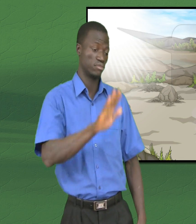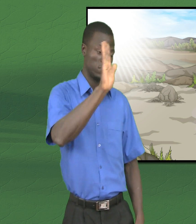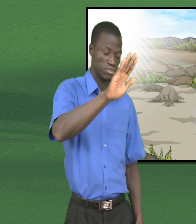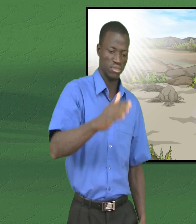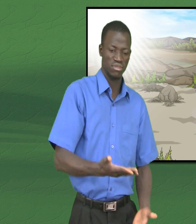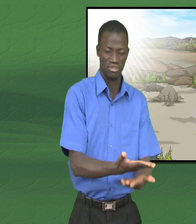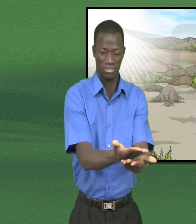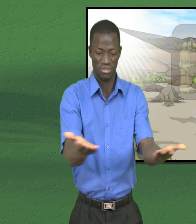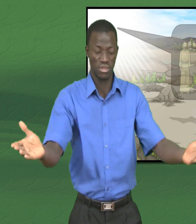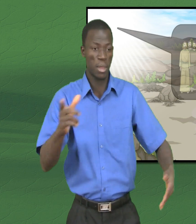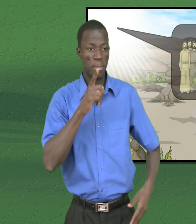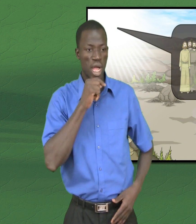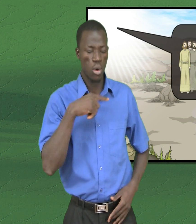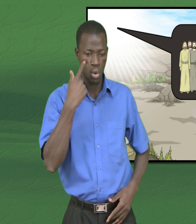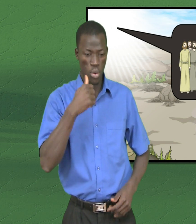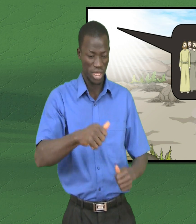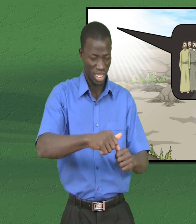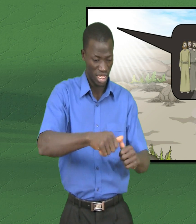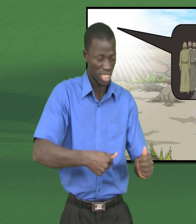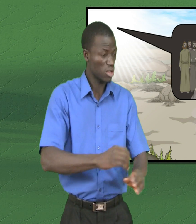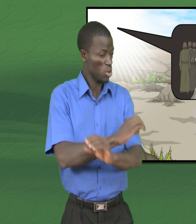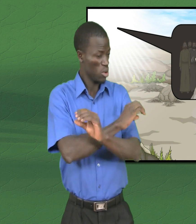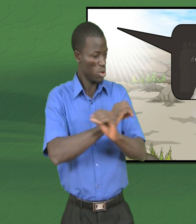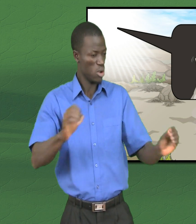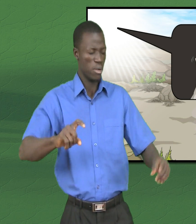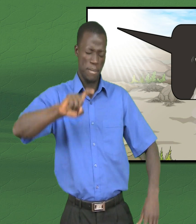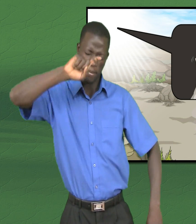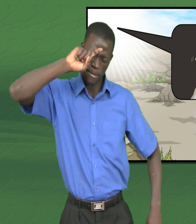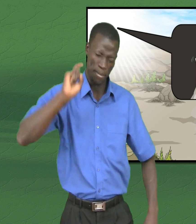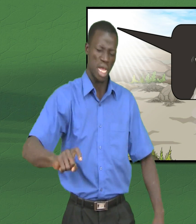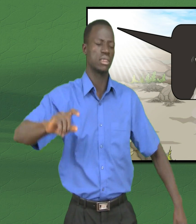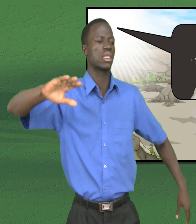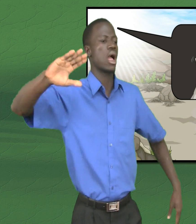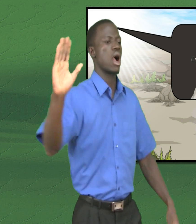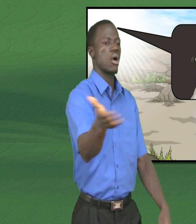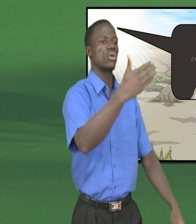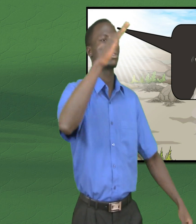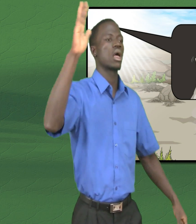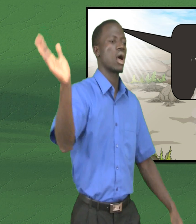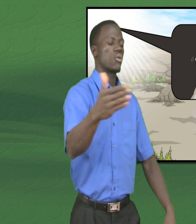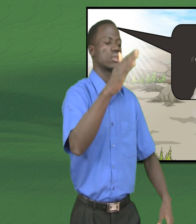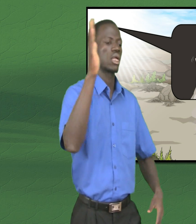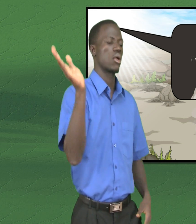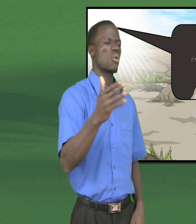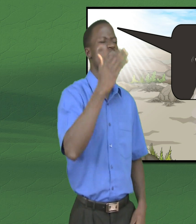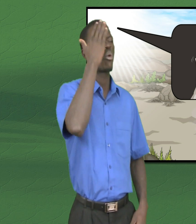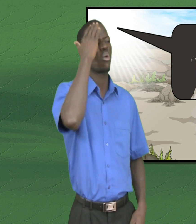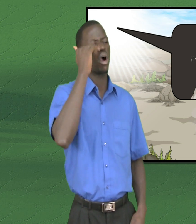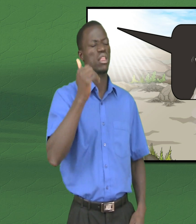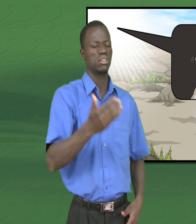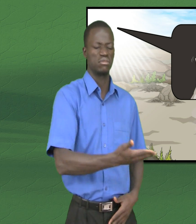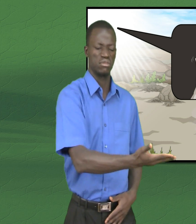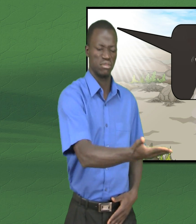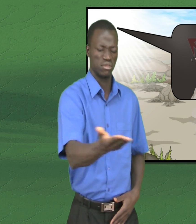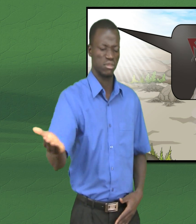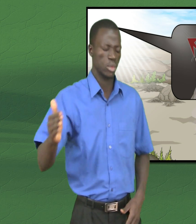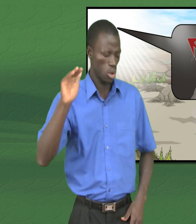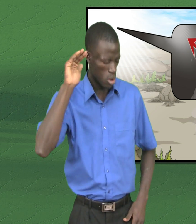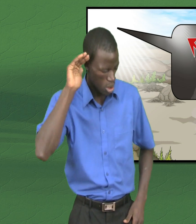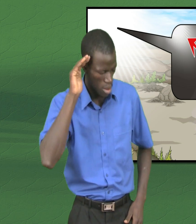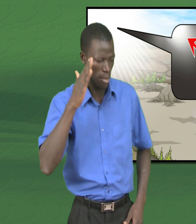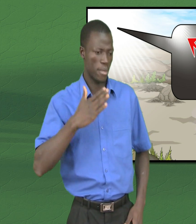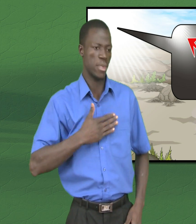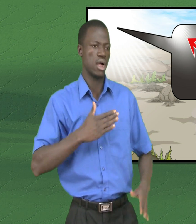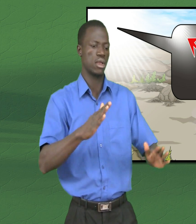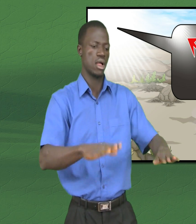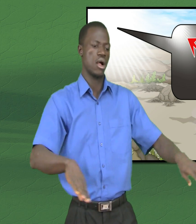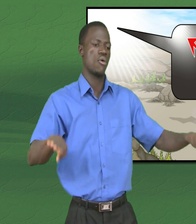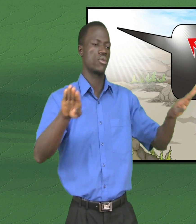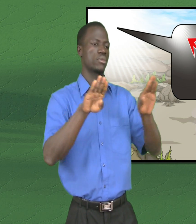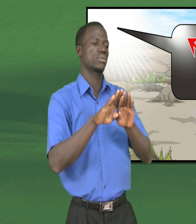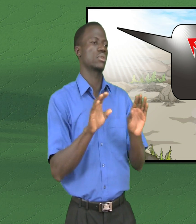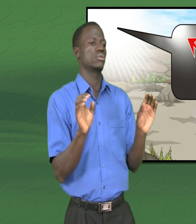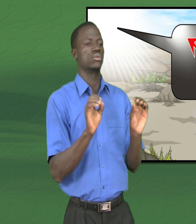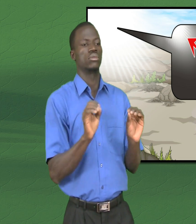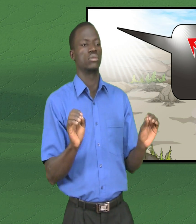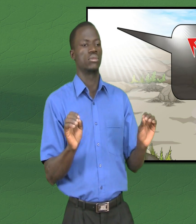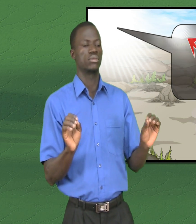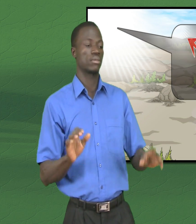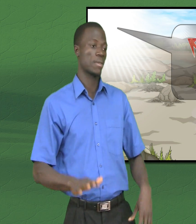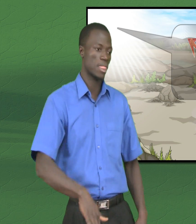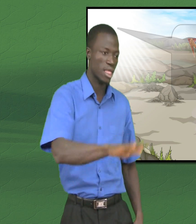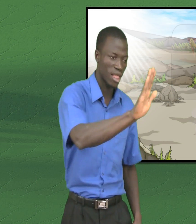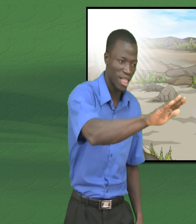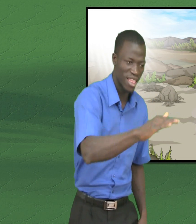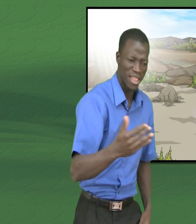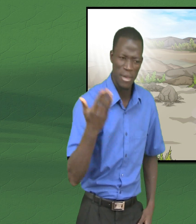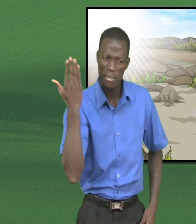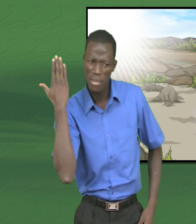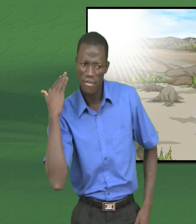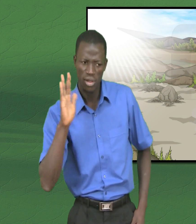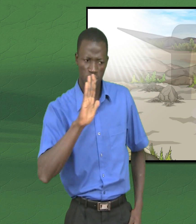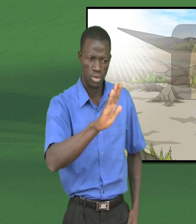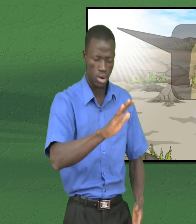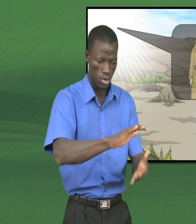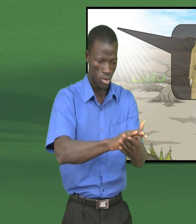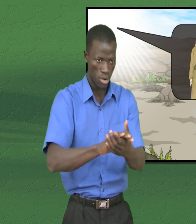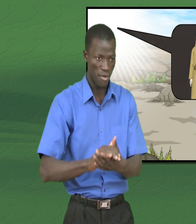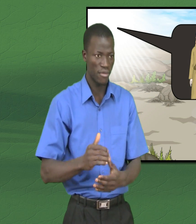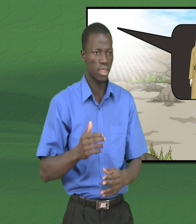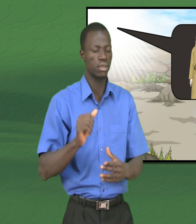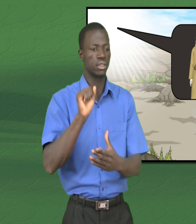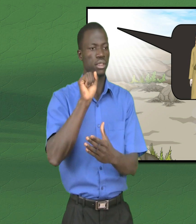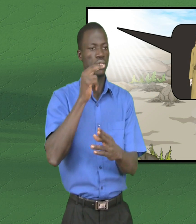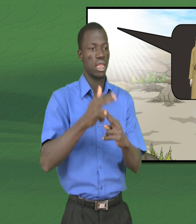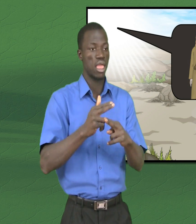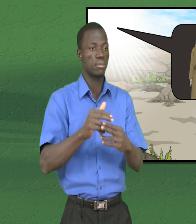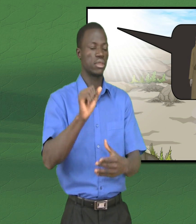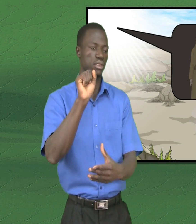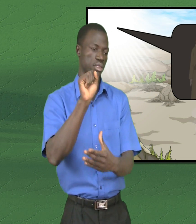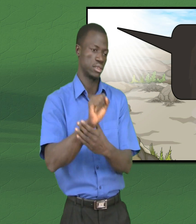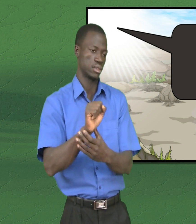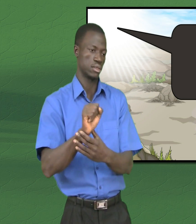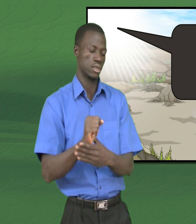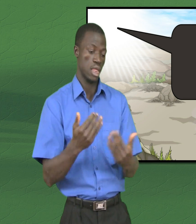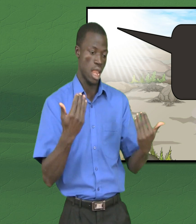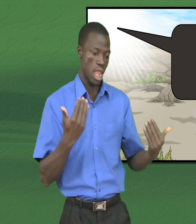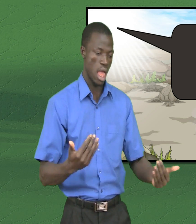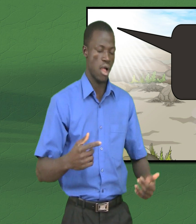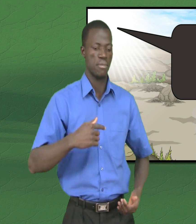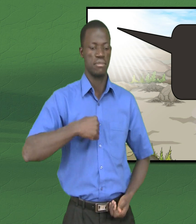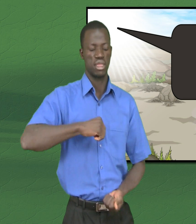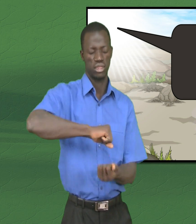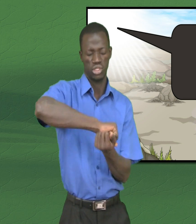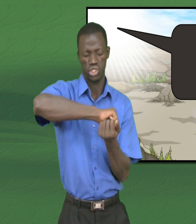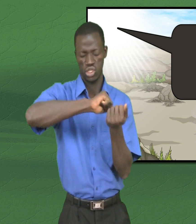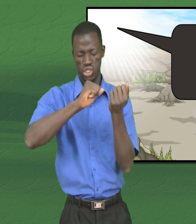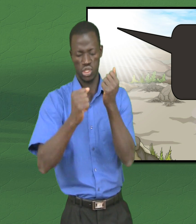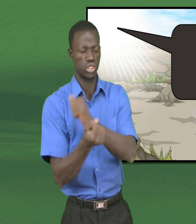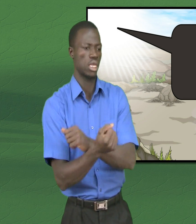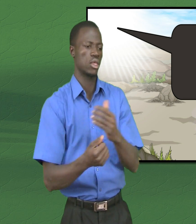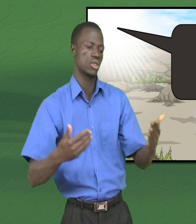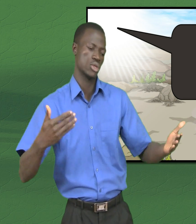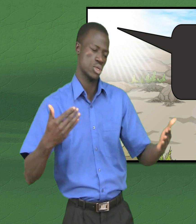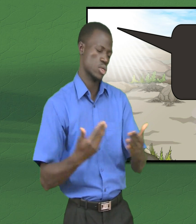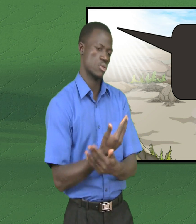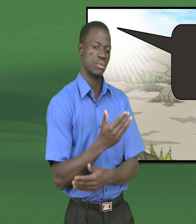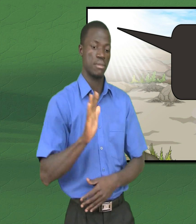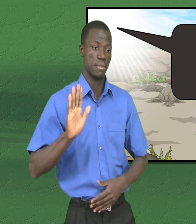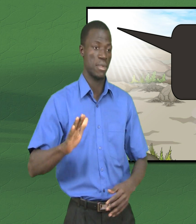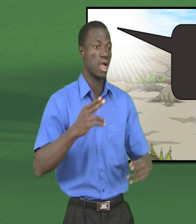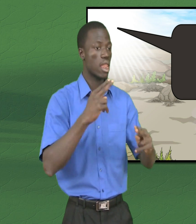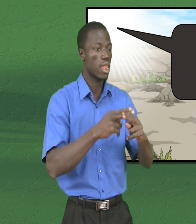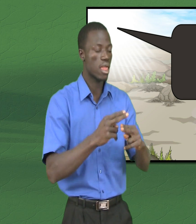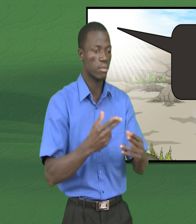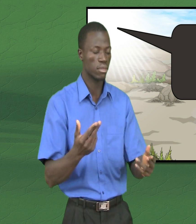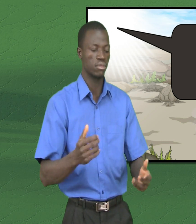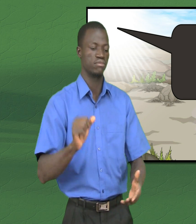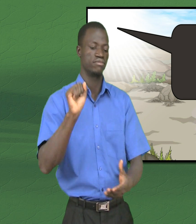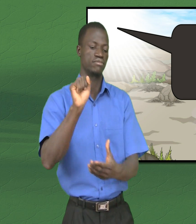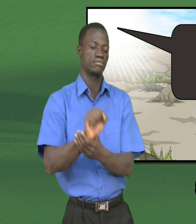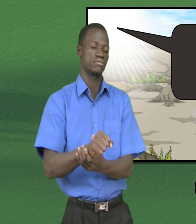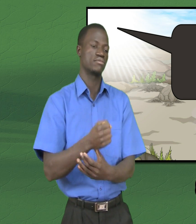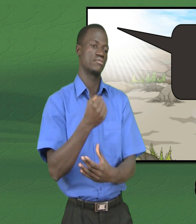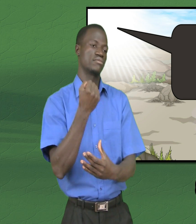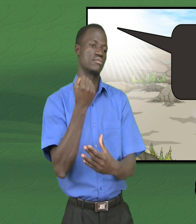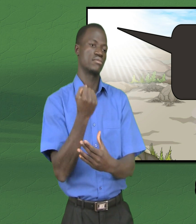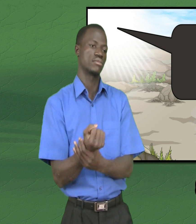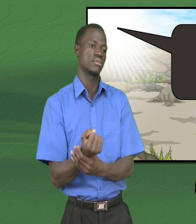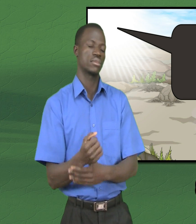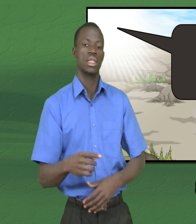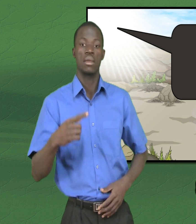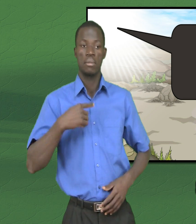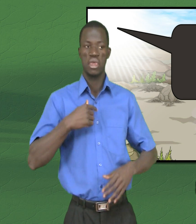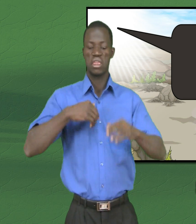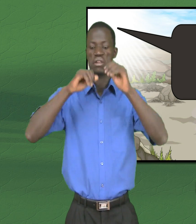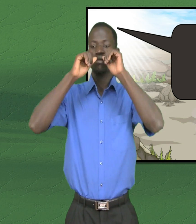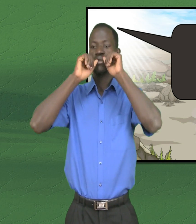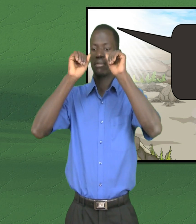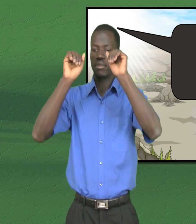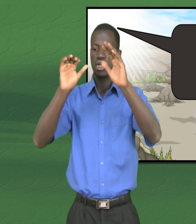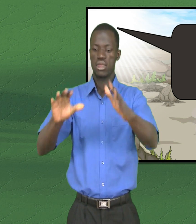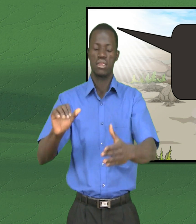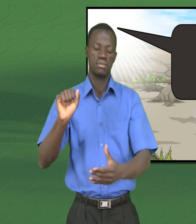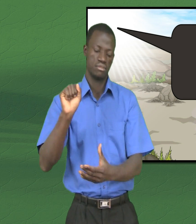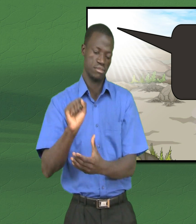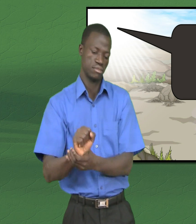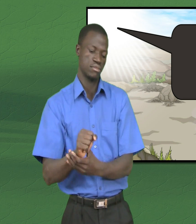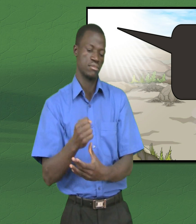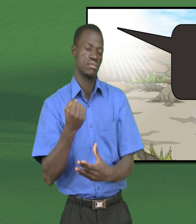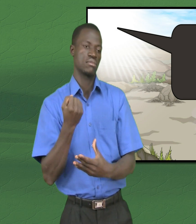Then God said to Abraham, “As for Sarai your wife, do not call her Sarai, for her name is to be Sarah.